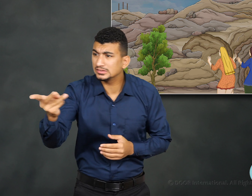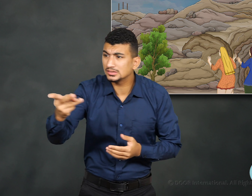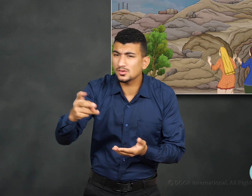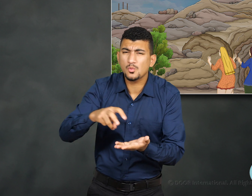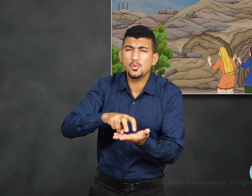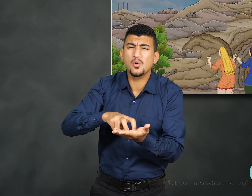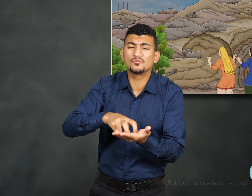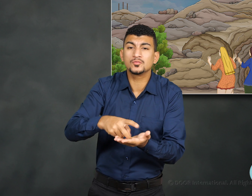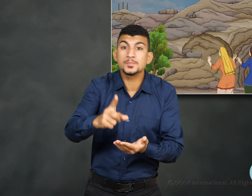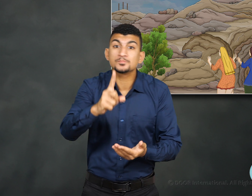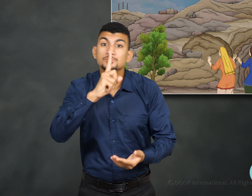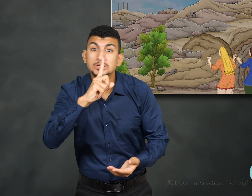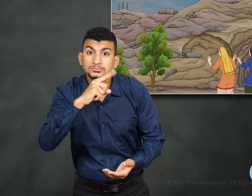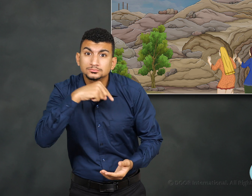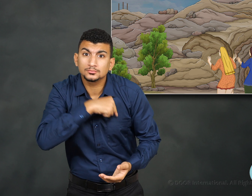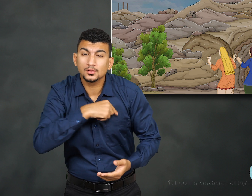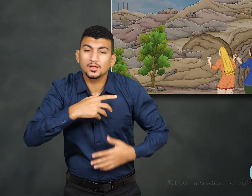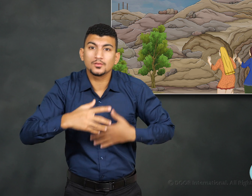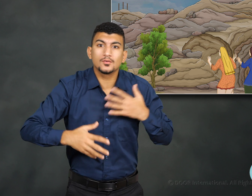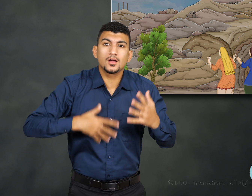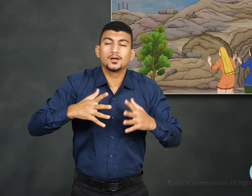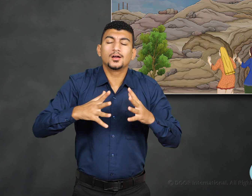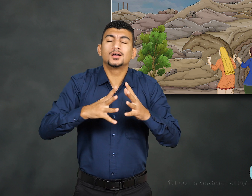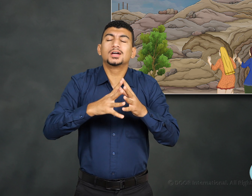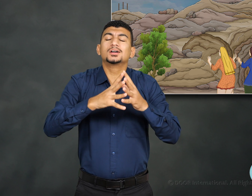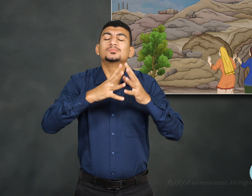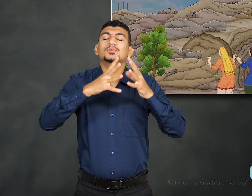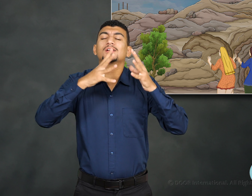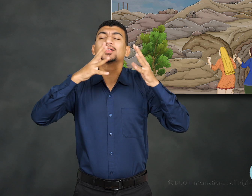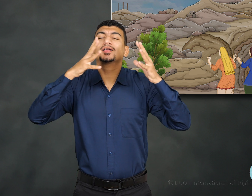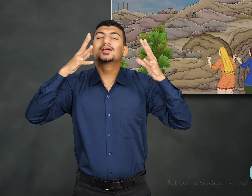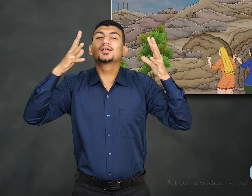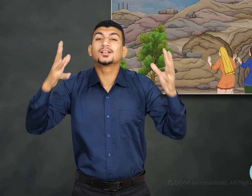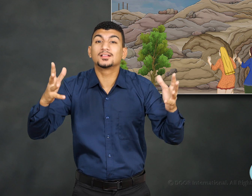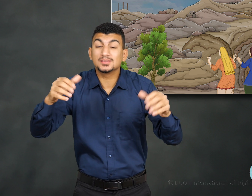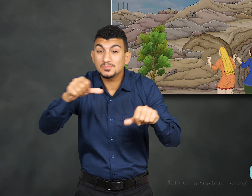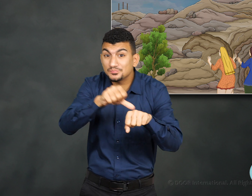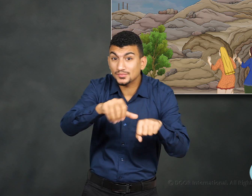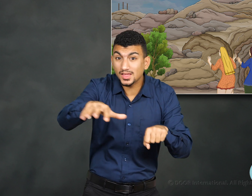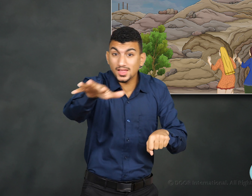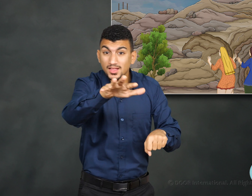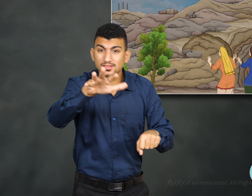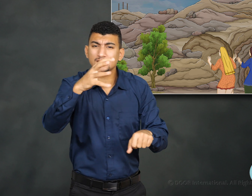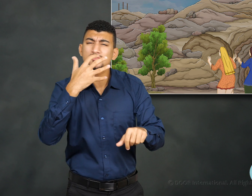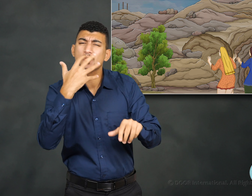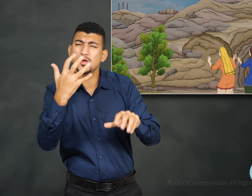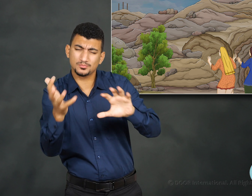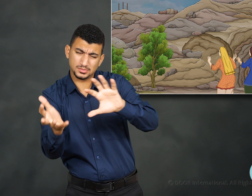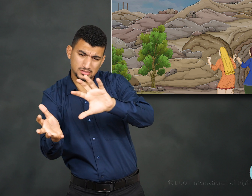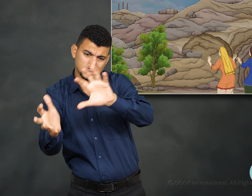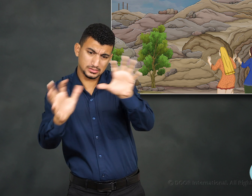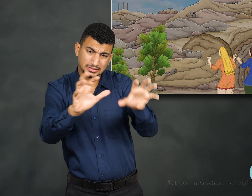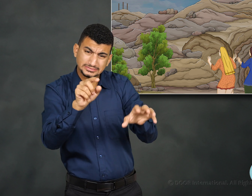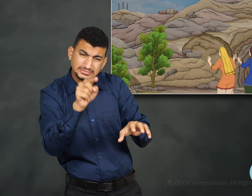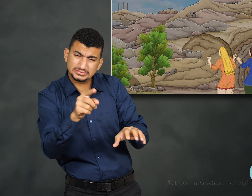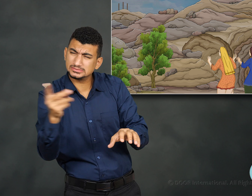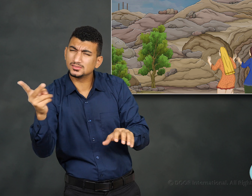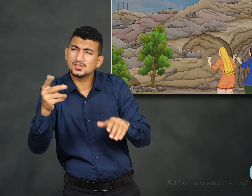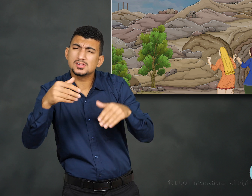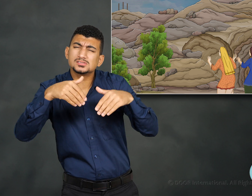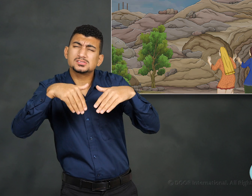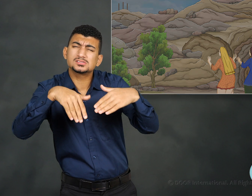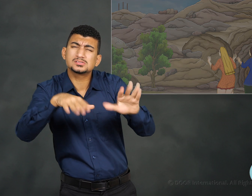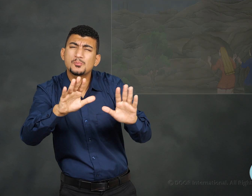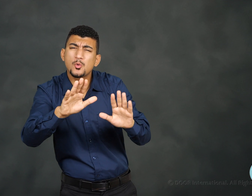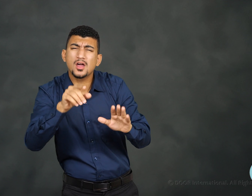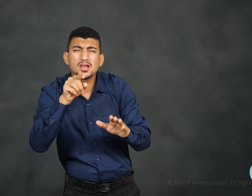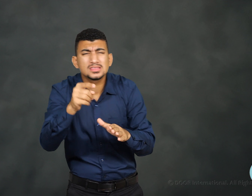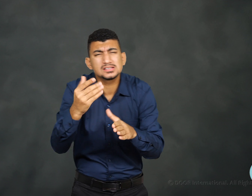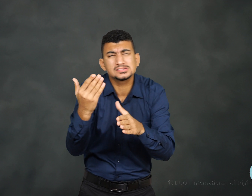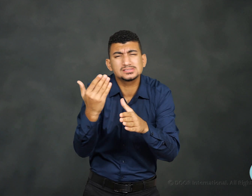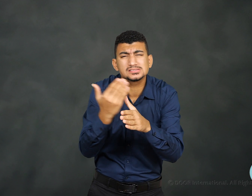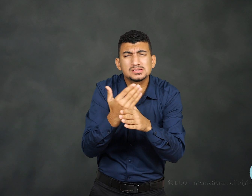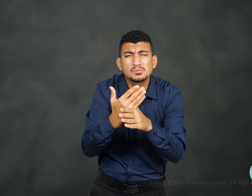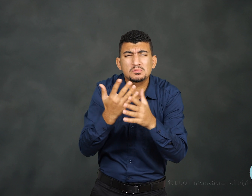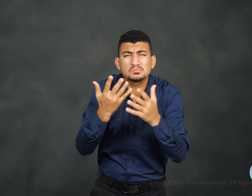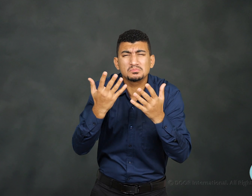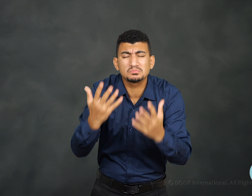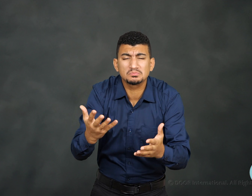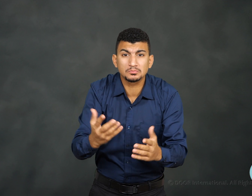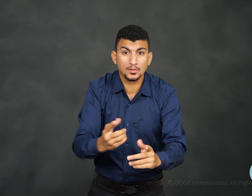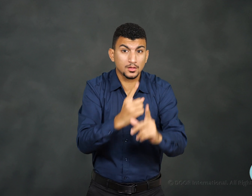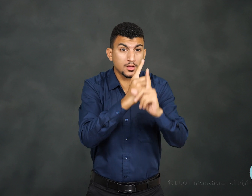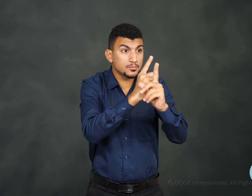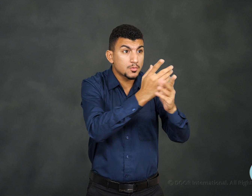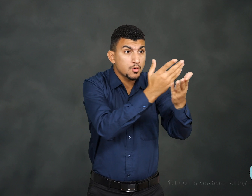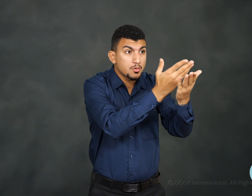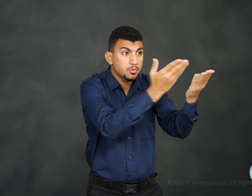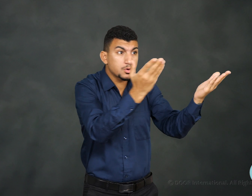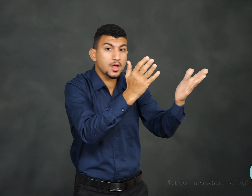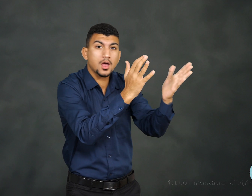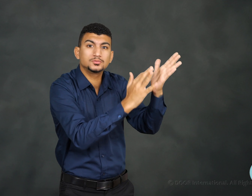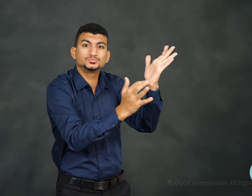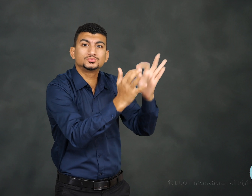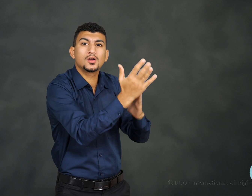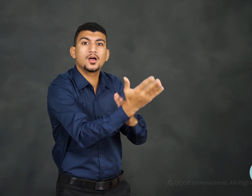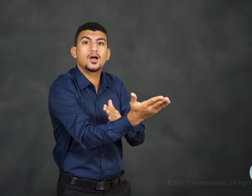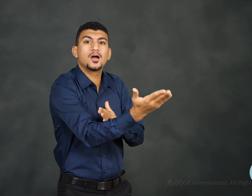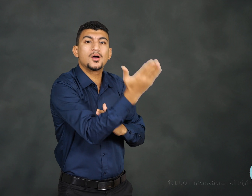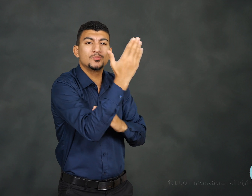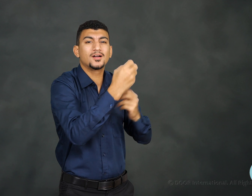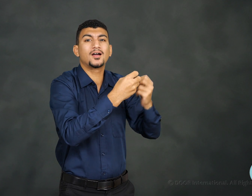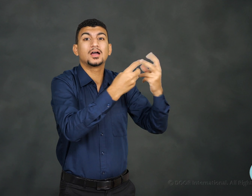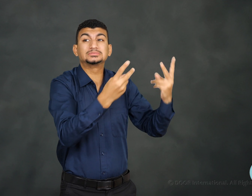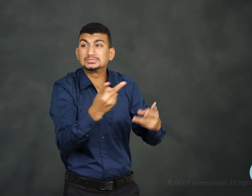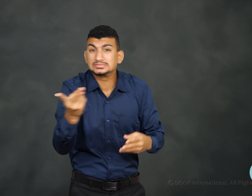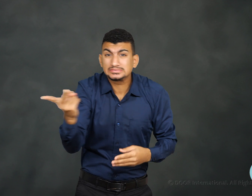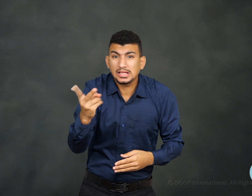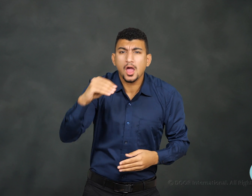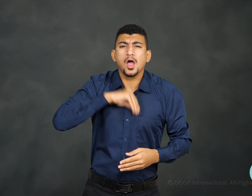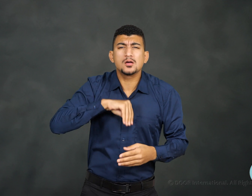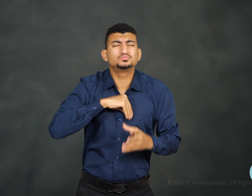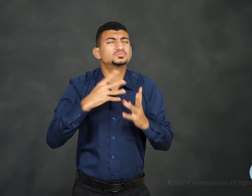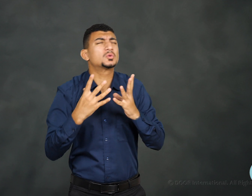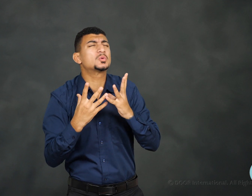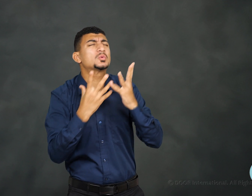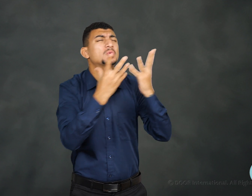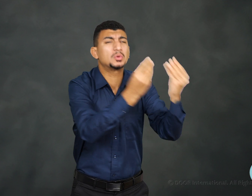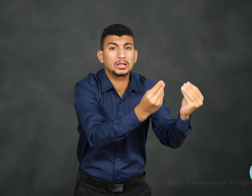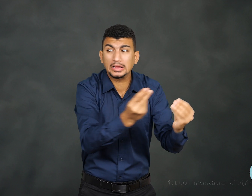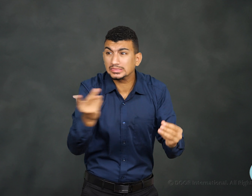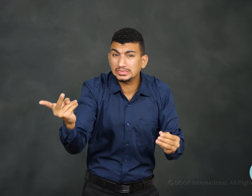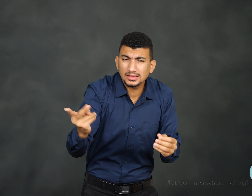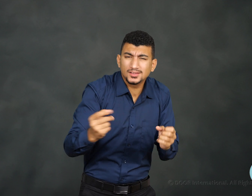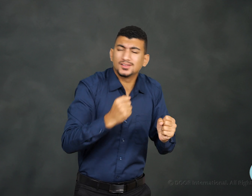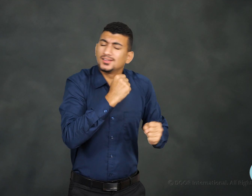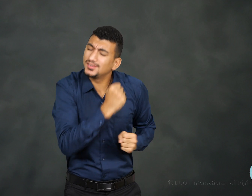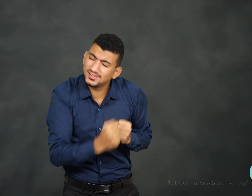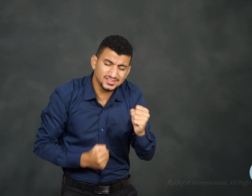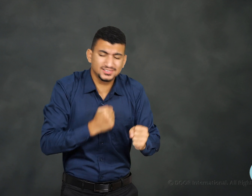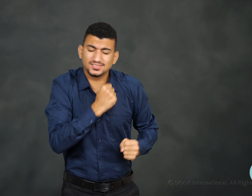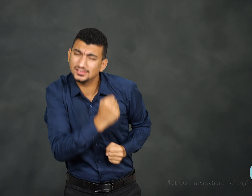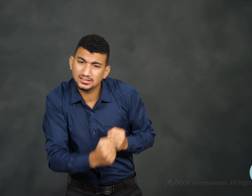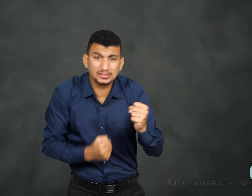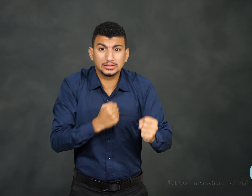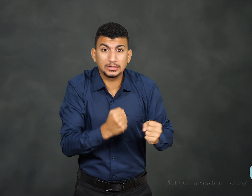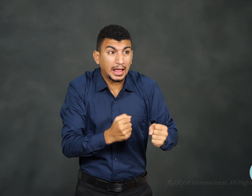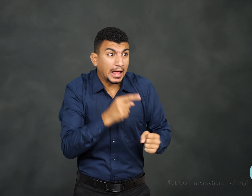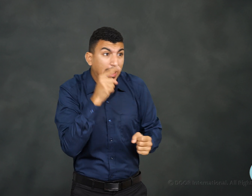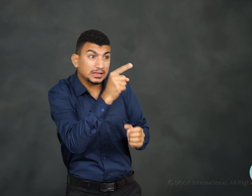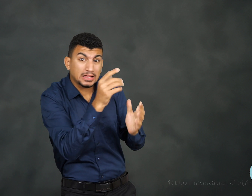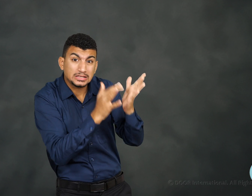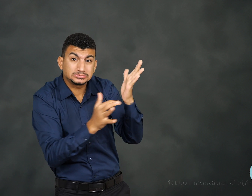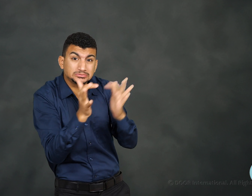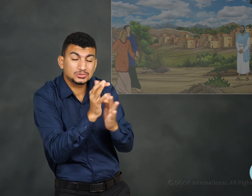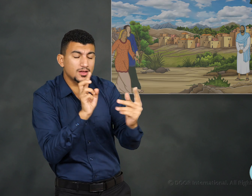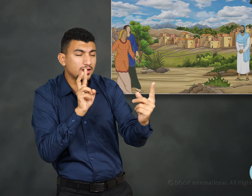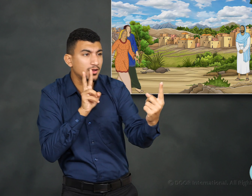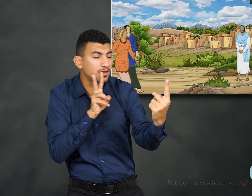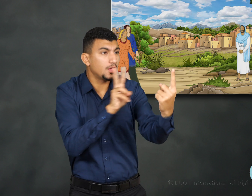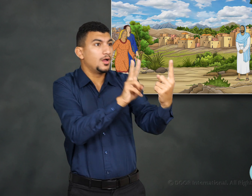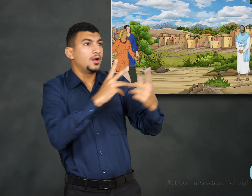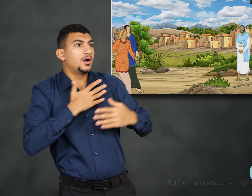So they hurried away from the tomb in fear and great joy, and ran to tell His disciples.